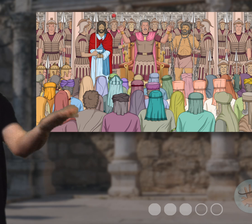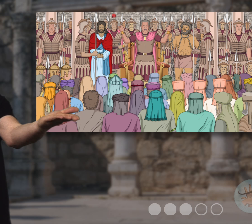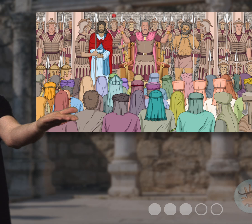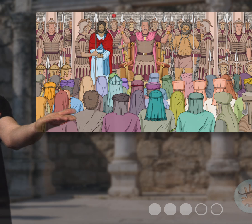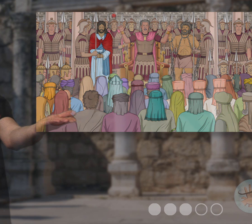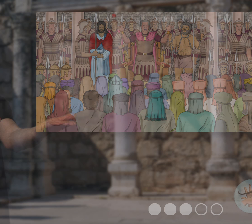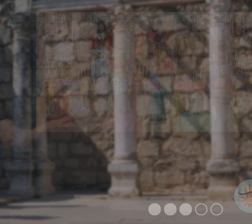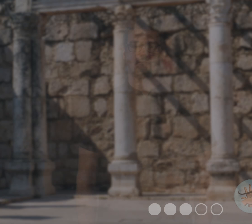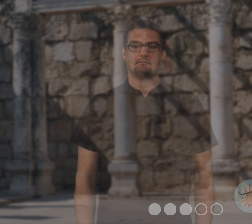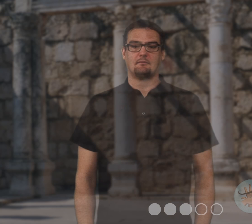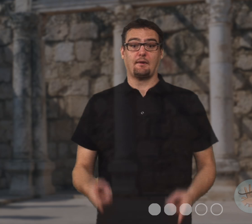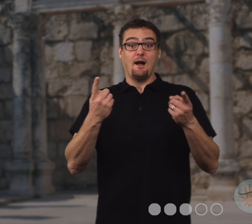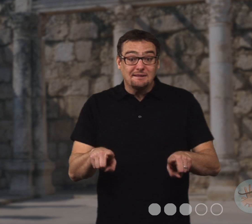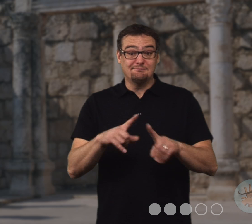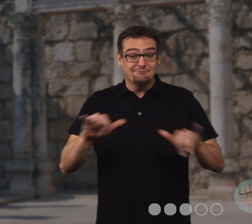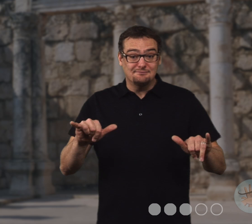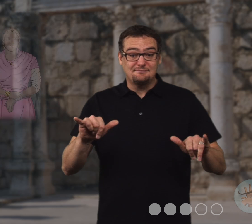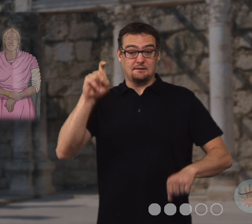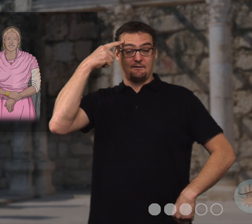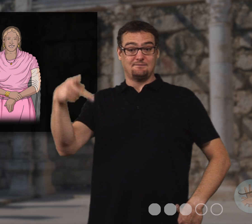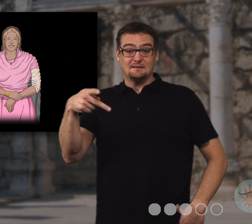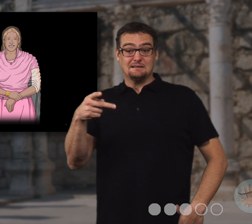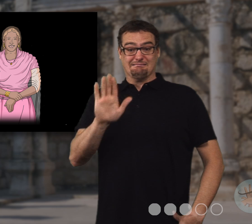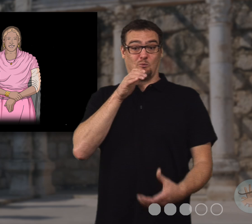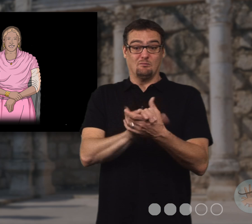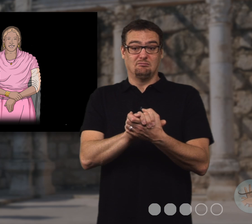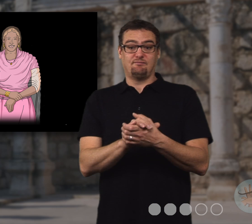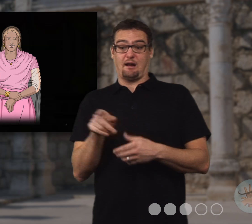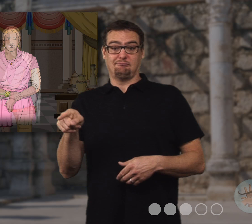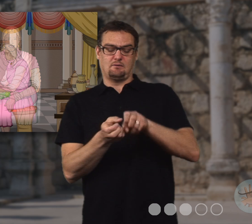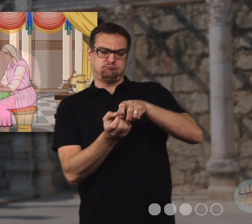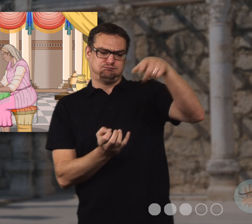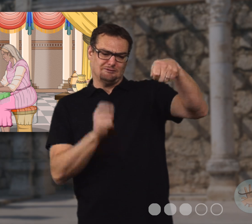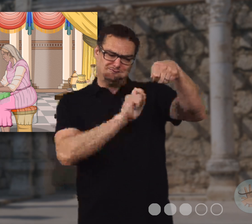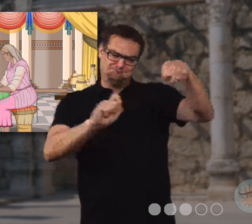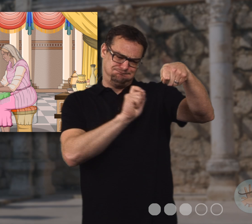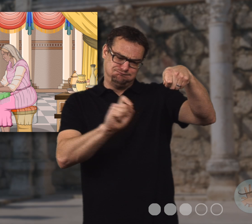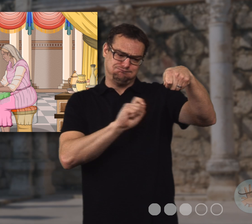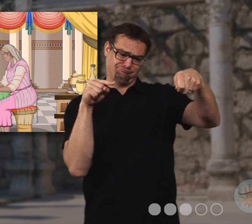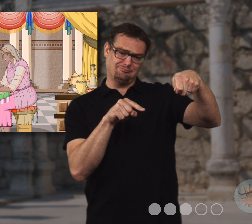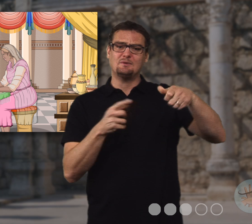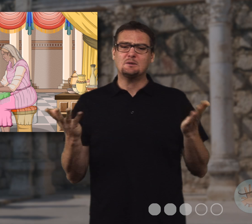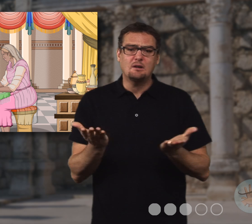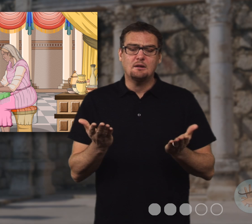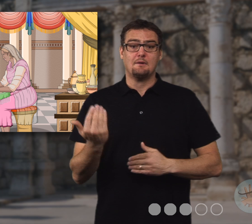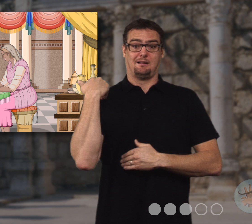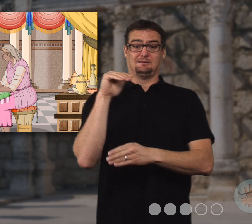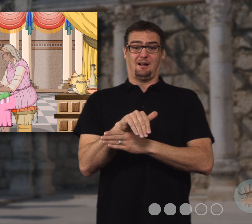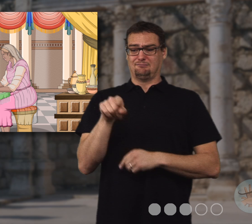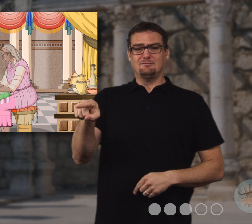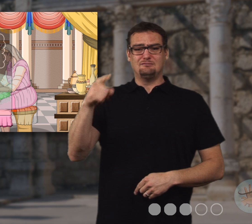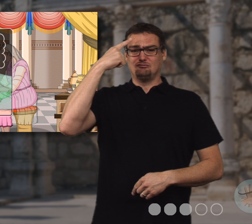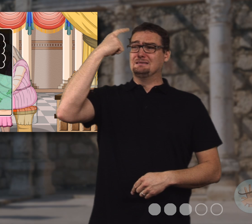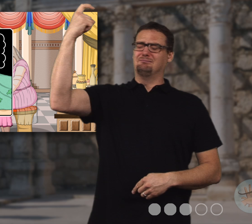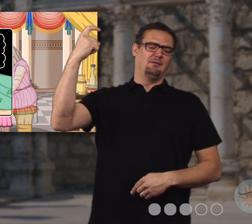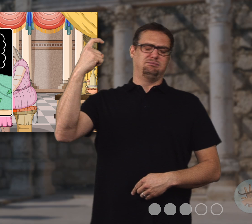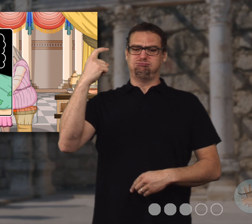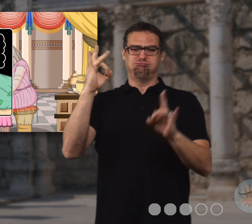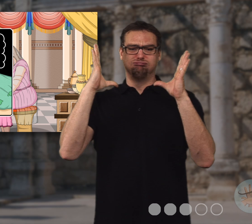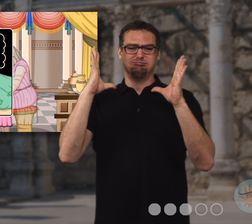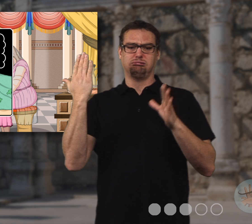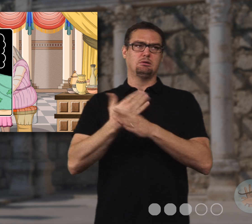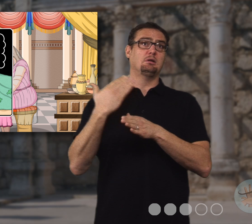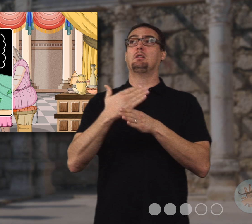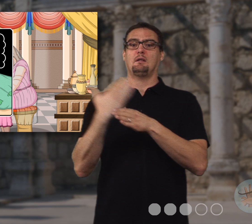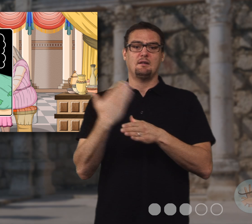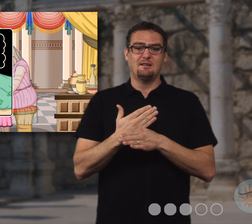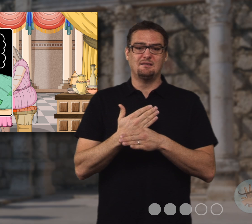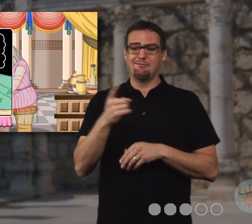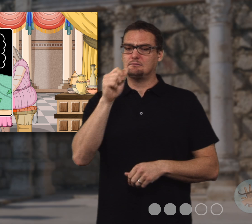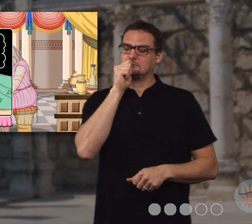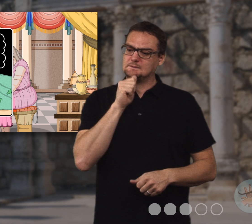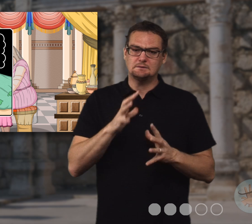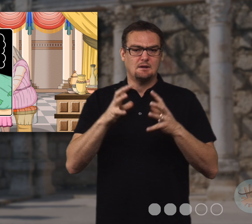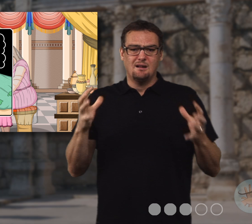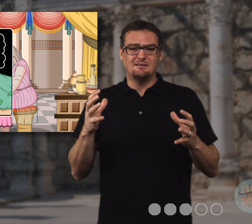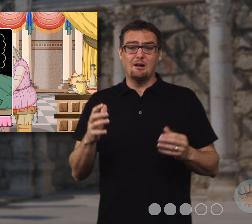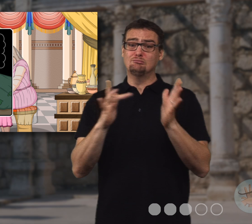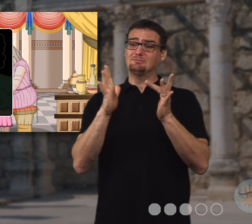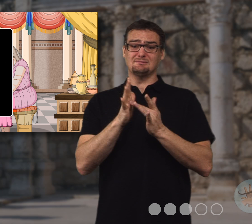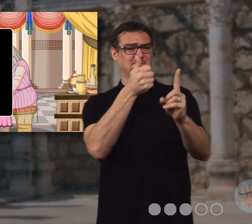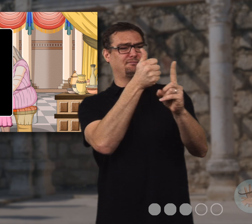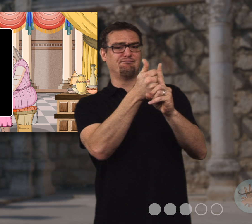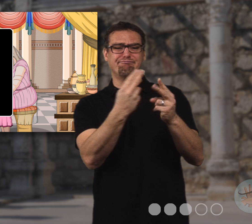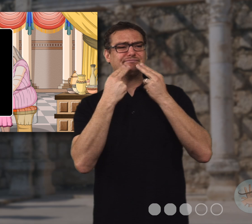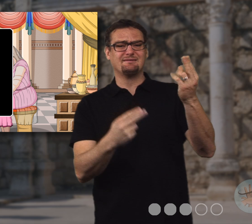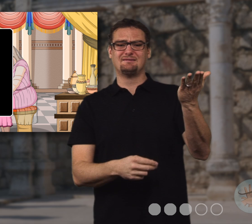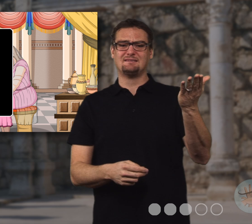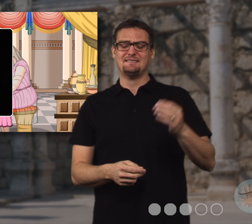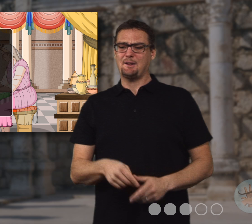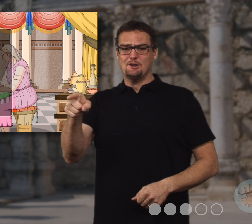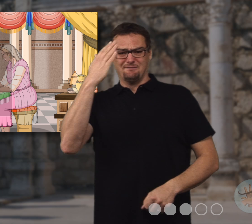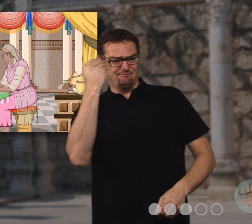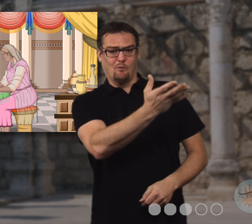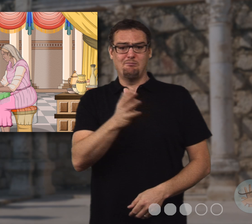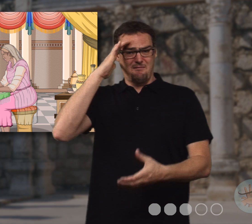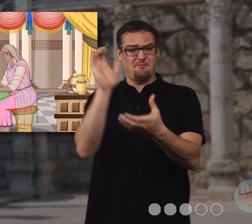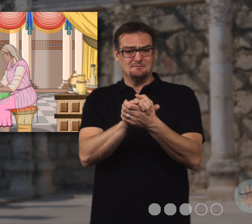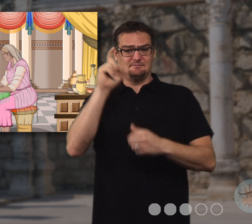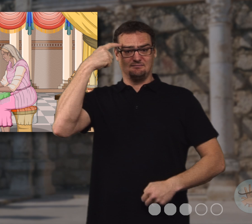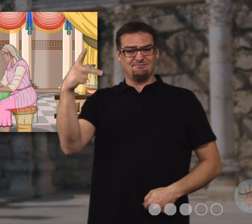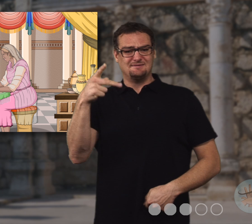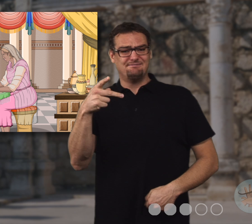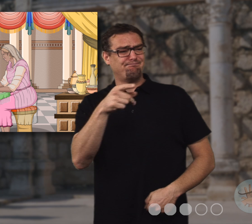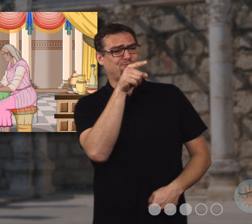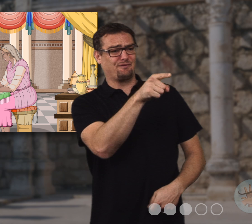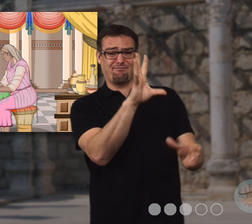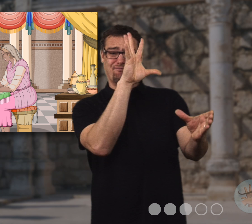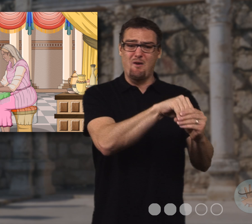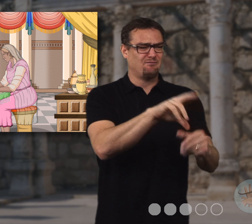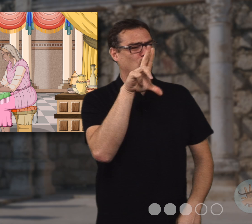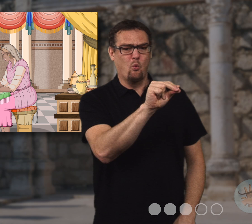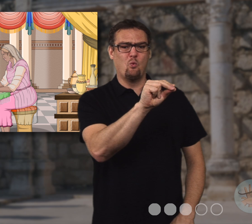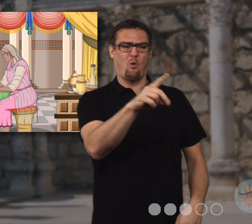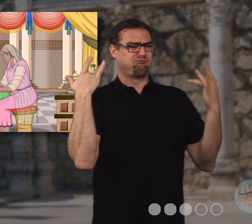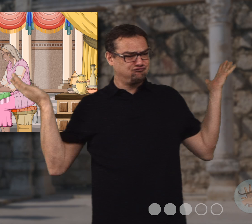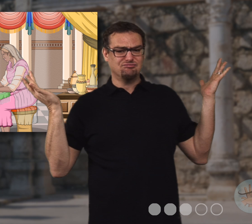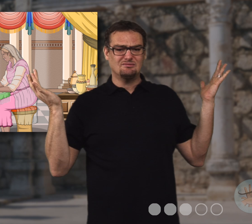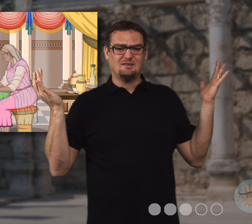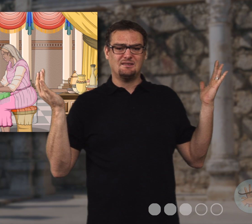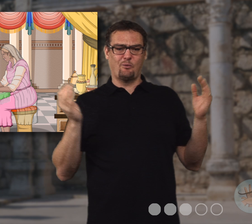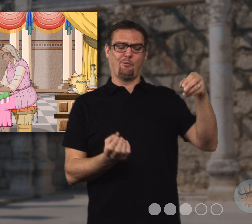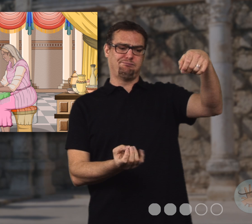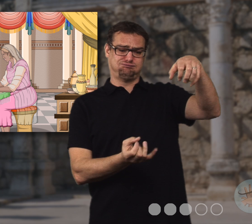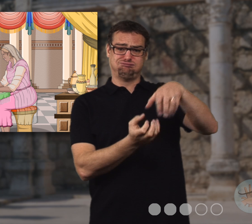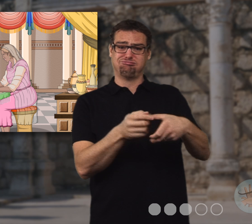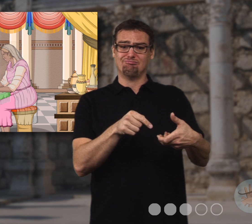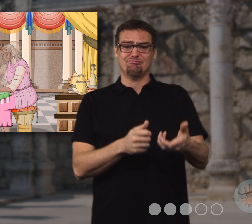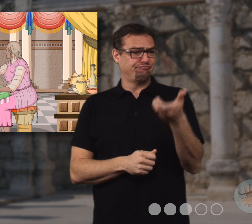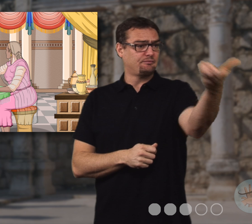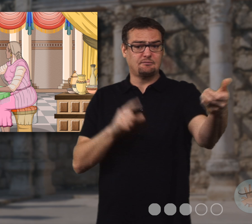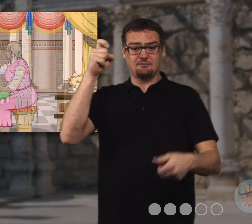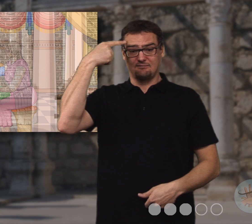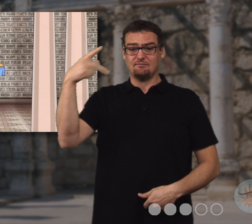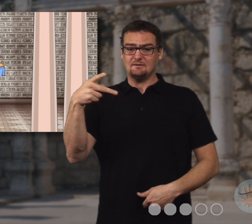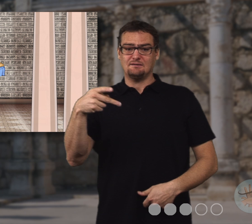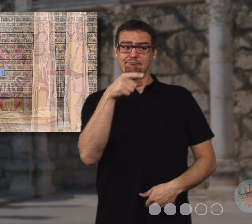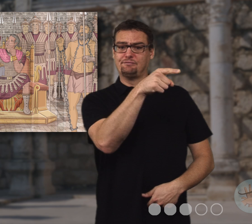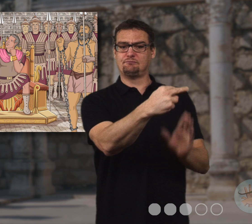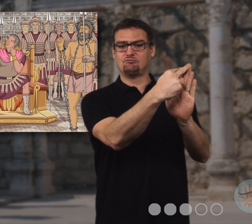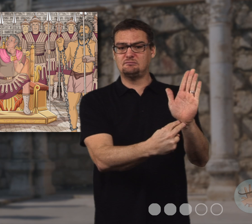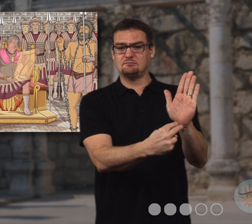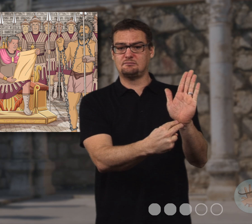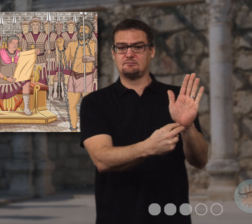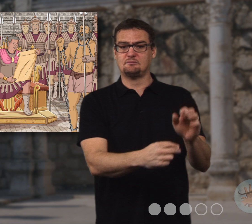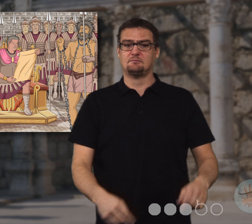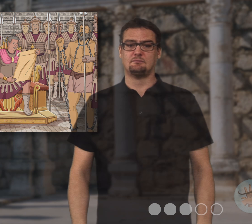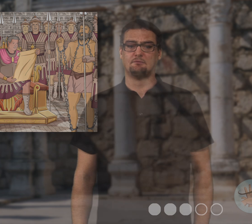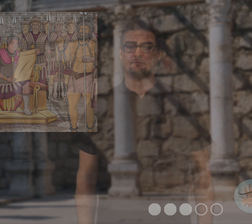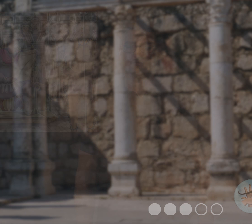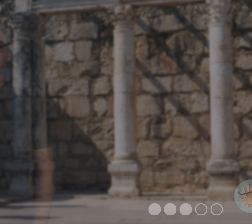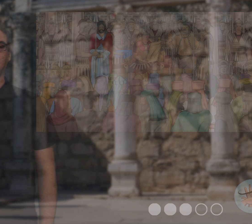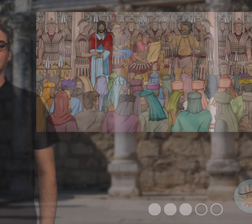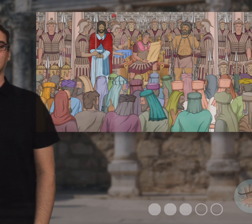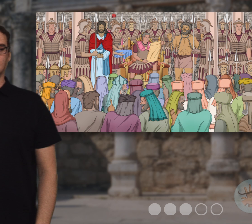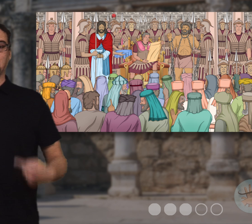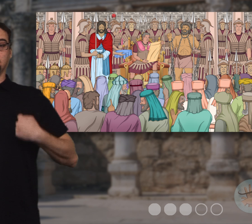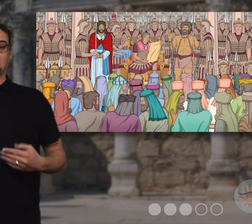While Pilate was sitting on the judgment seat, his wife sent him this message: “Have nothing to do with that innocent man, for I have suffered terribly in a dream today because of Him.”